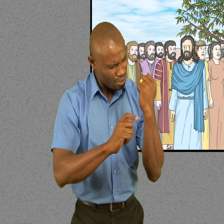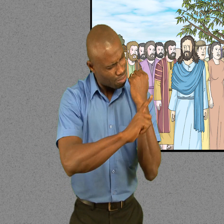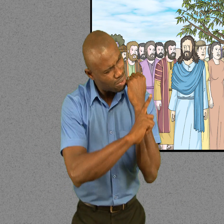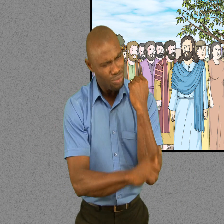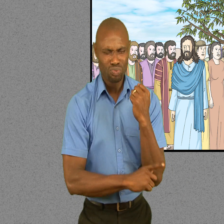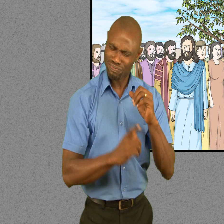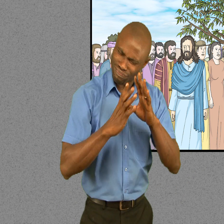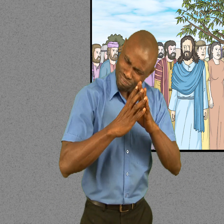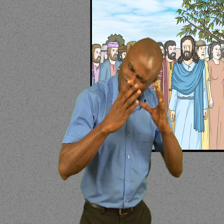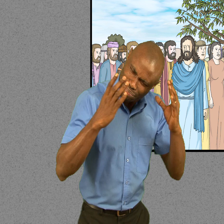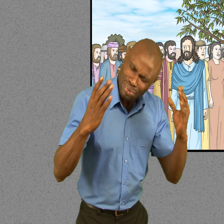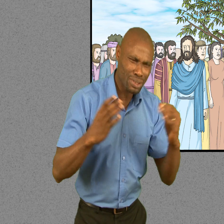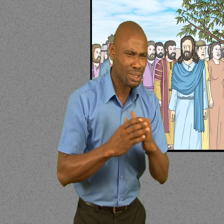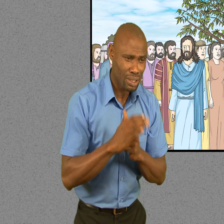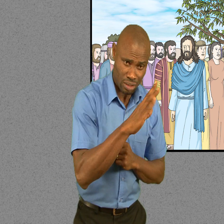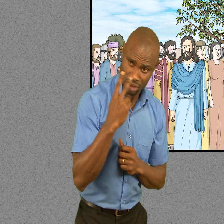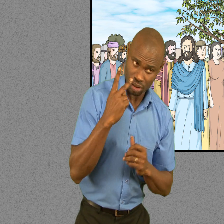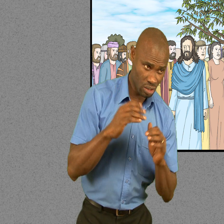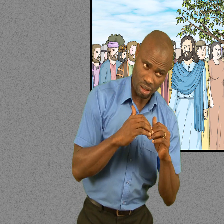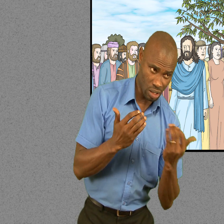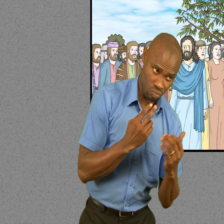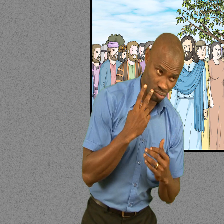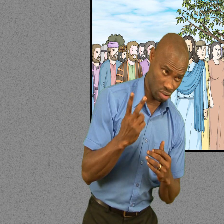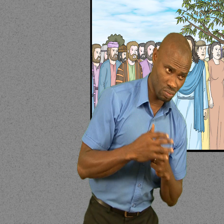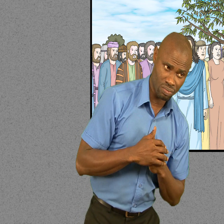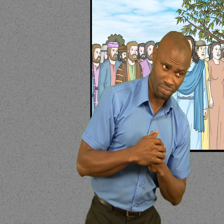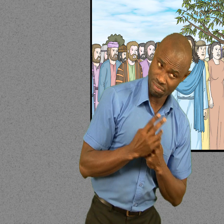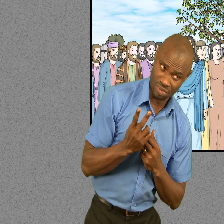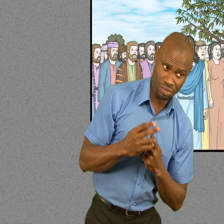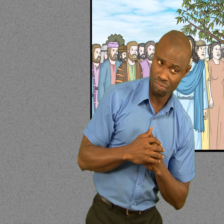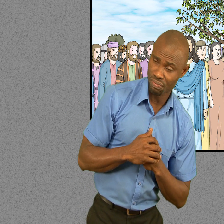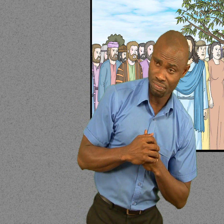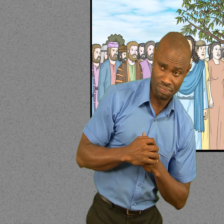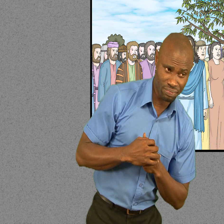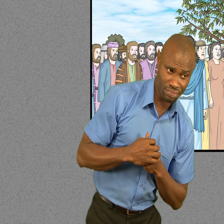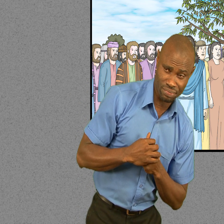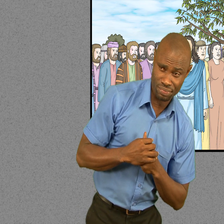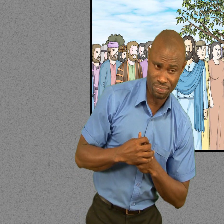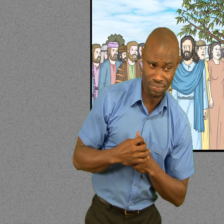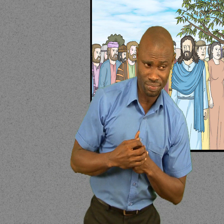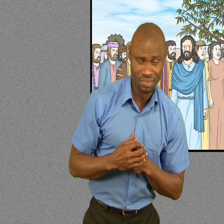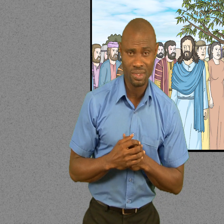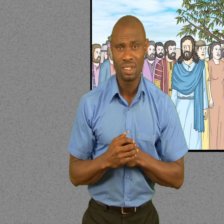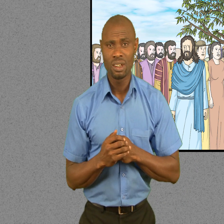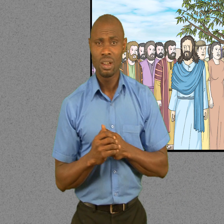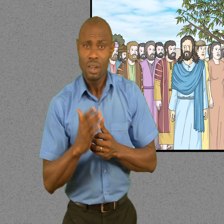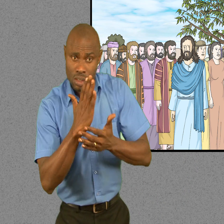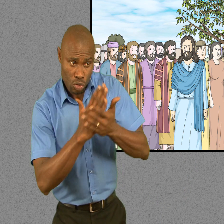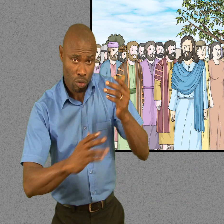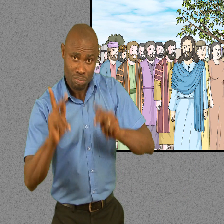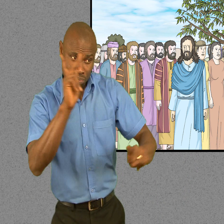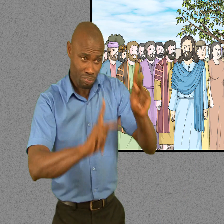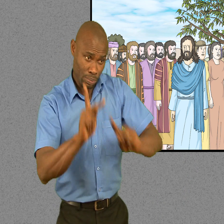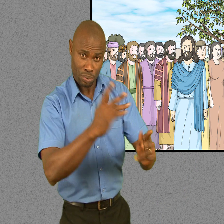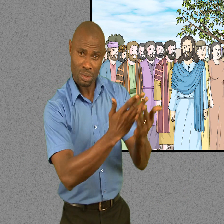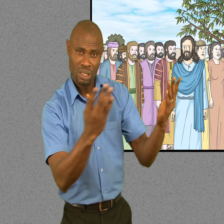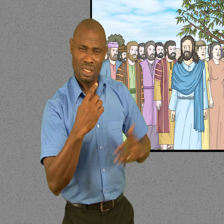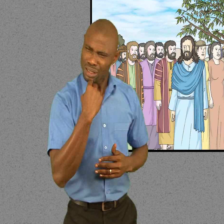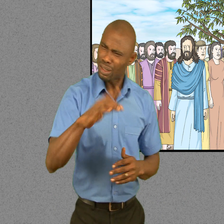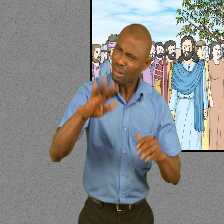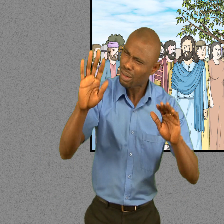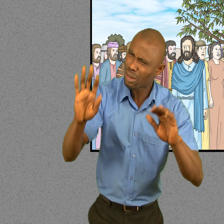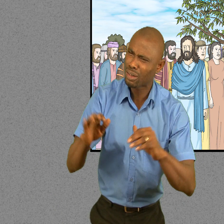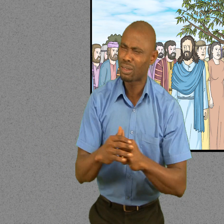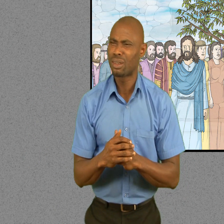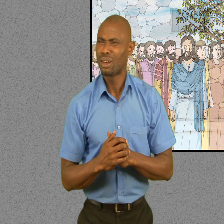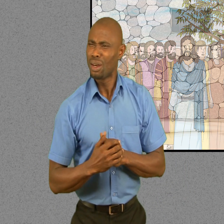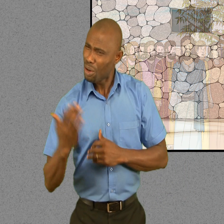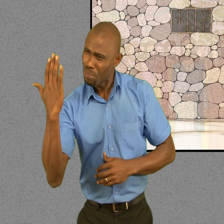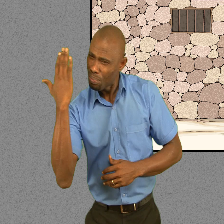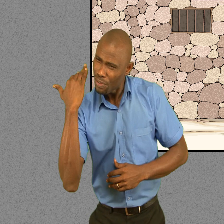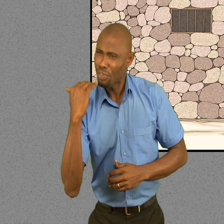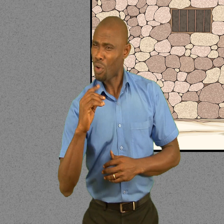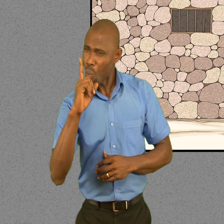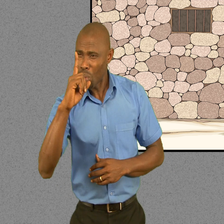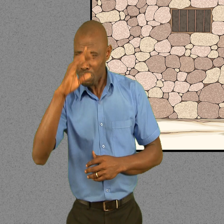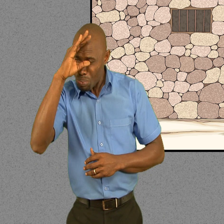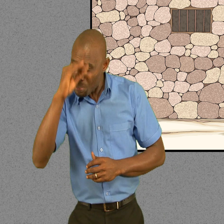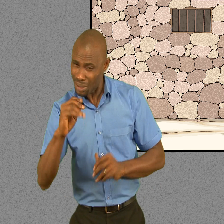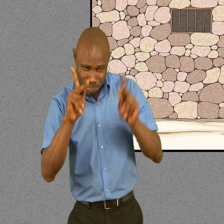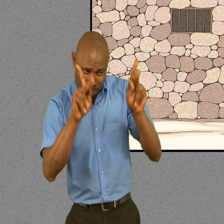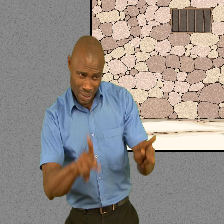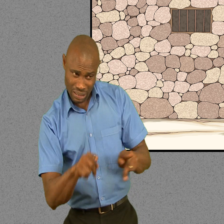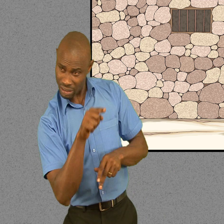Then the Jews said, “See how He loved him!”